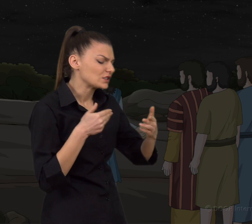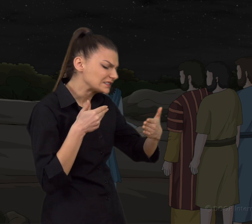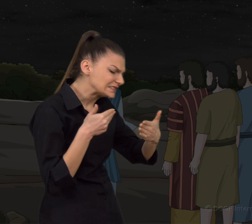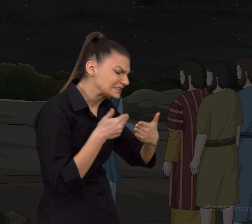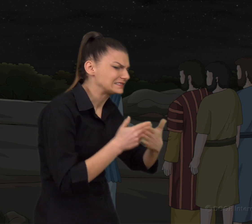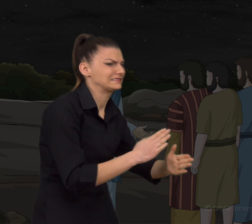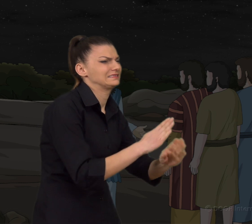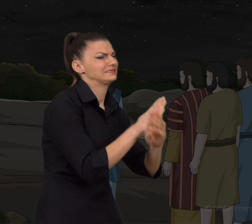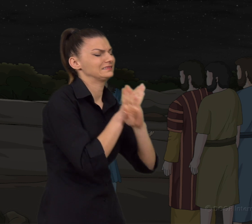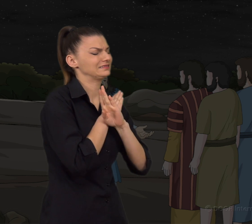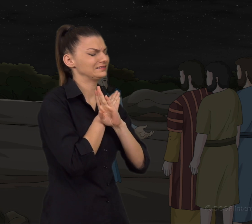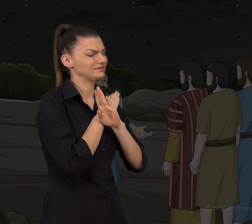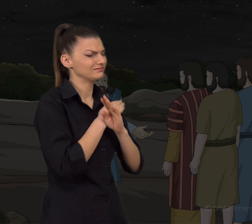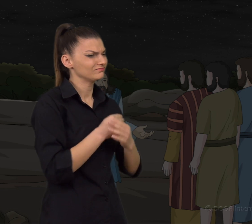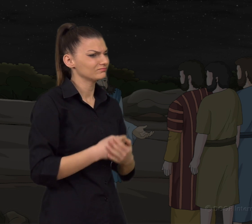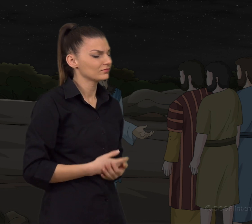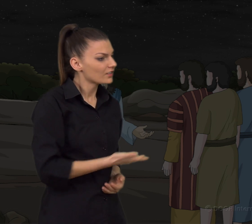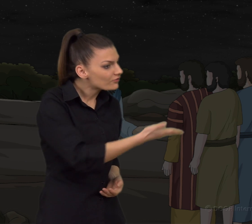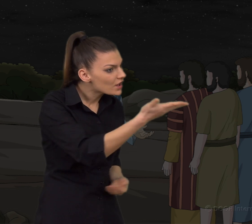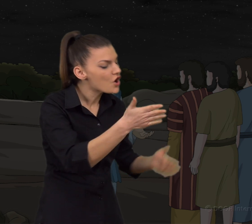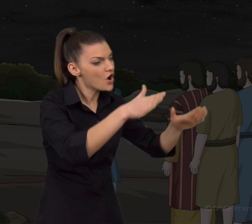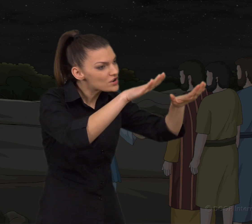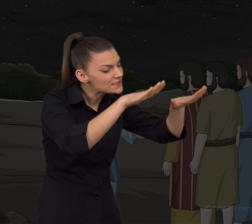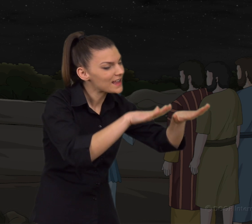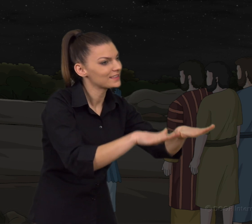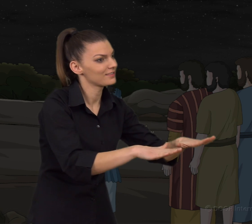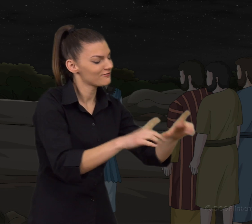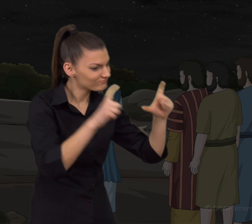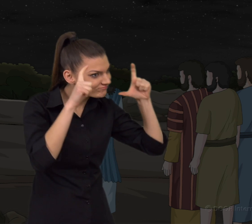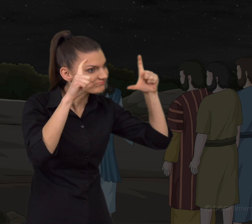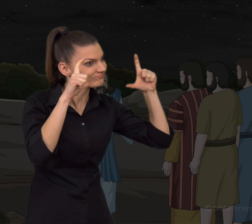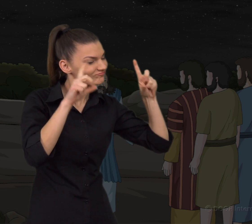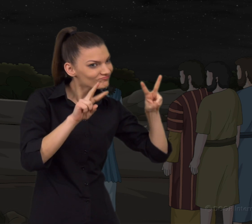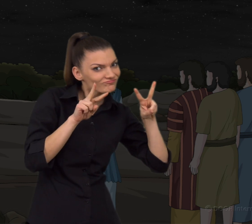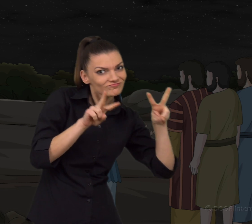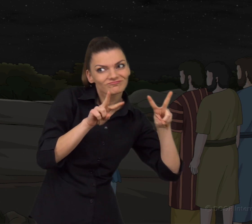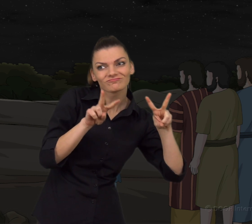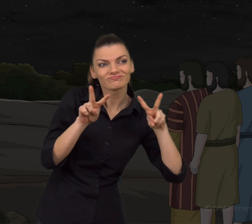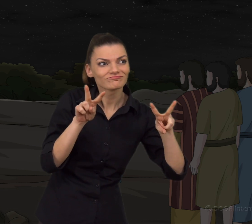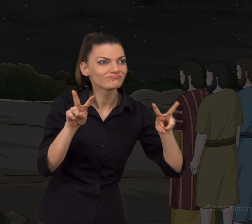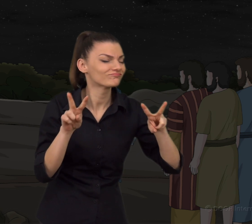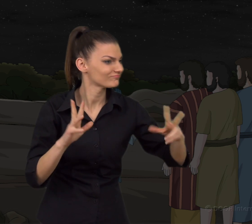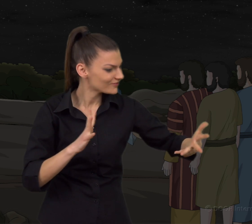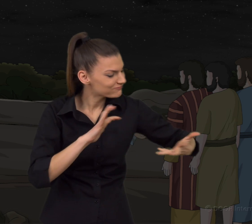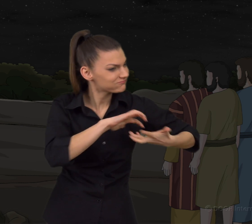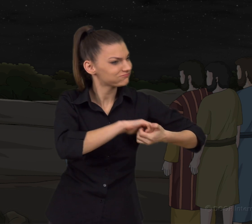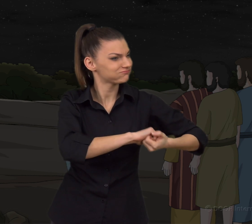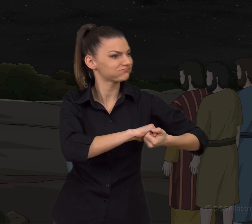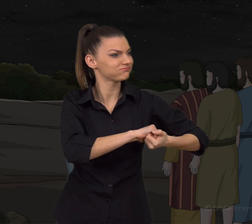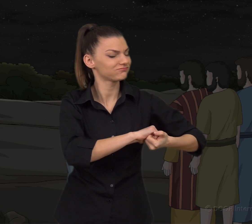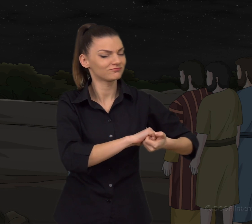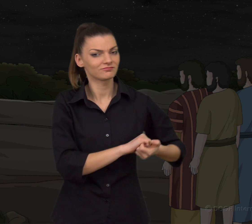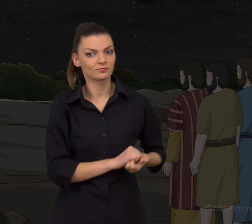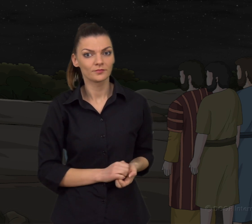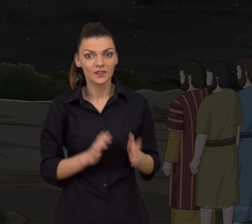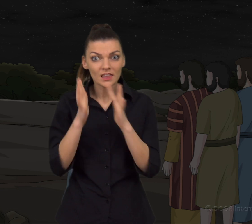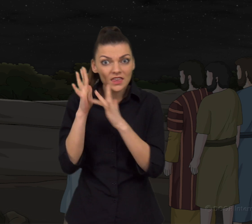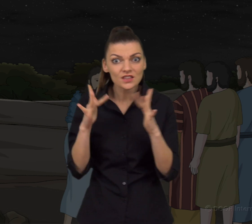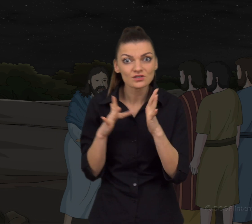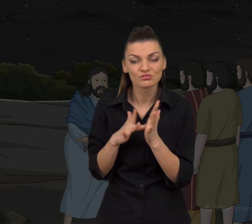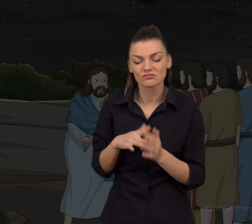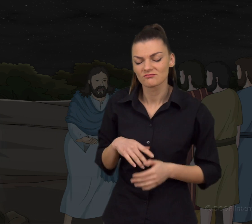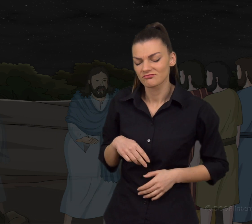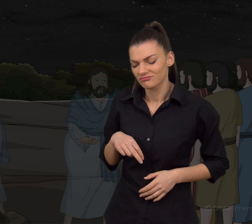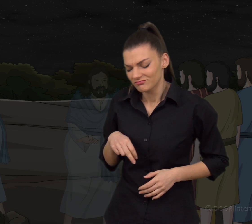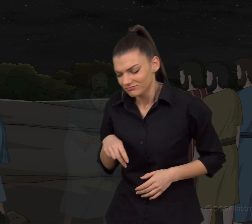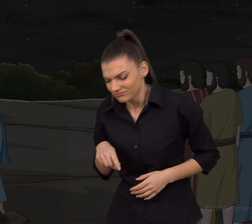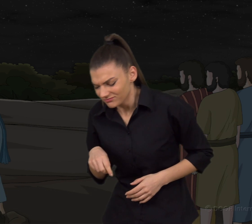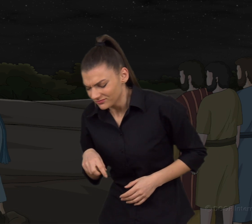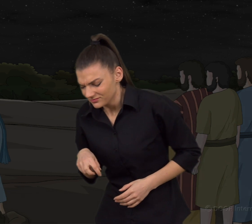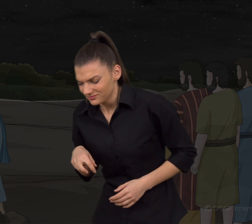Stay here and keep watch with Me.”